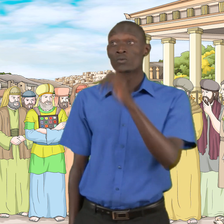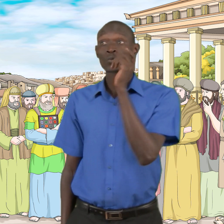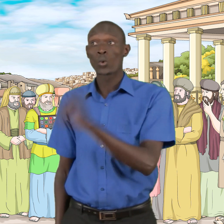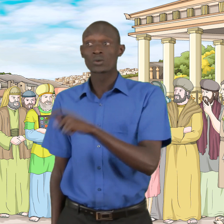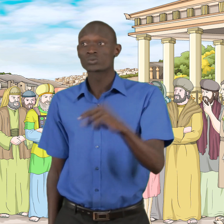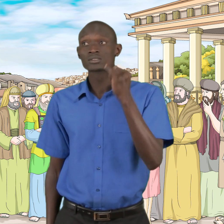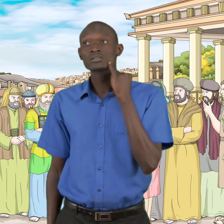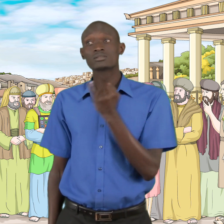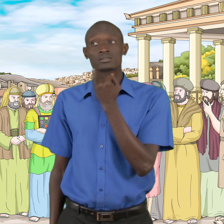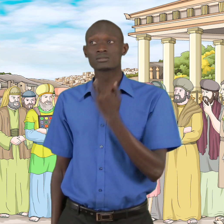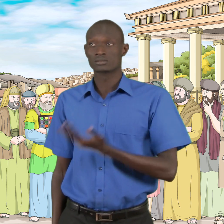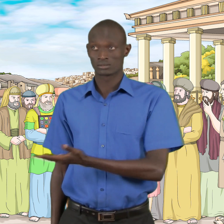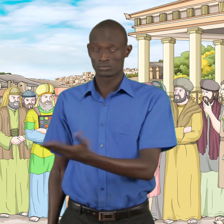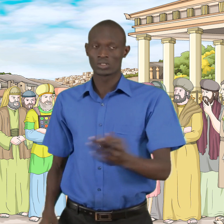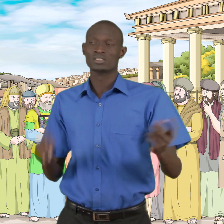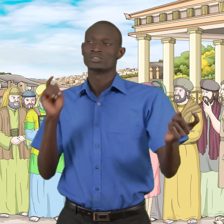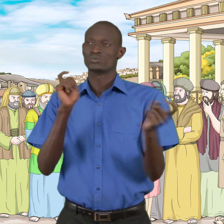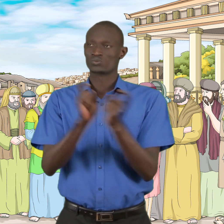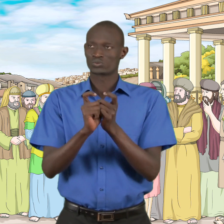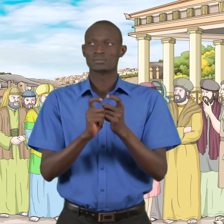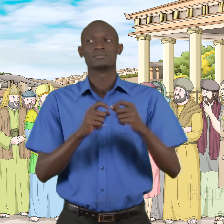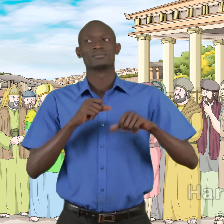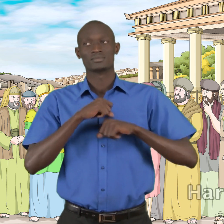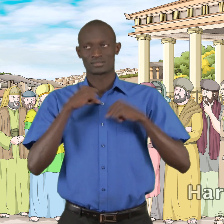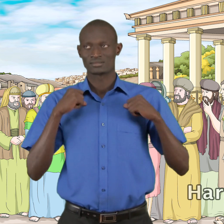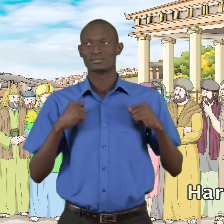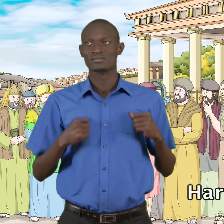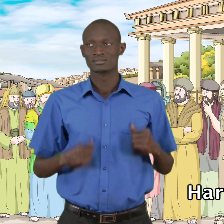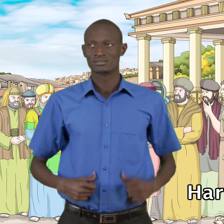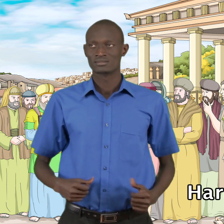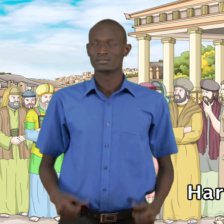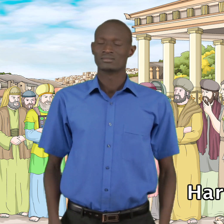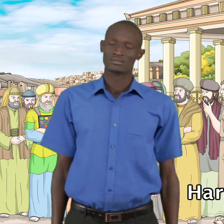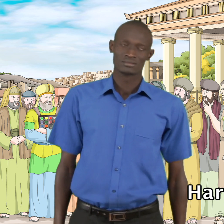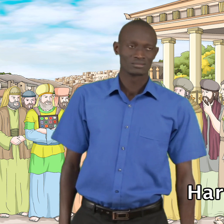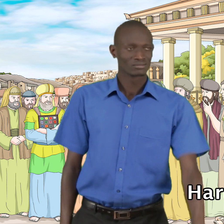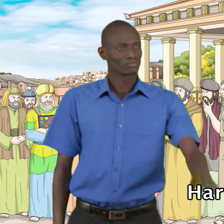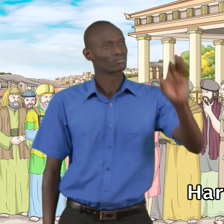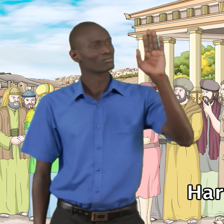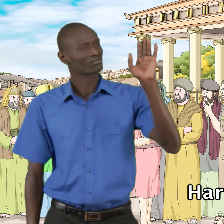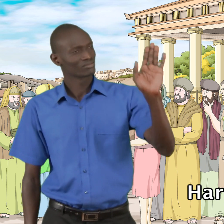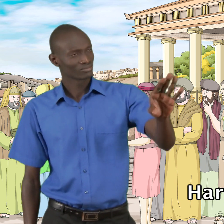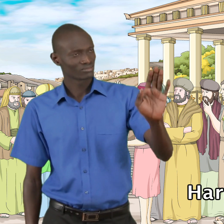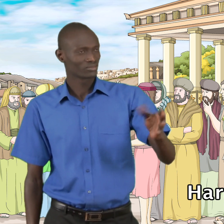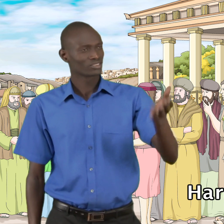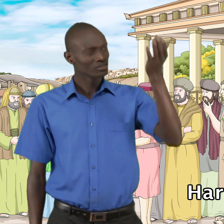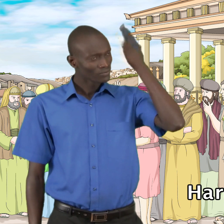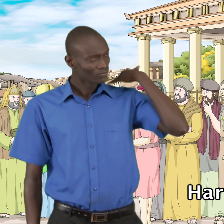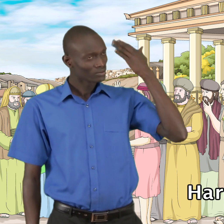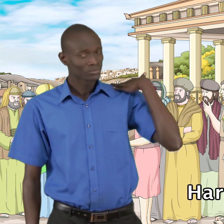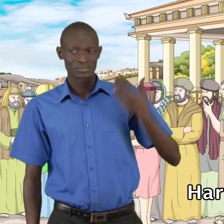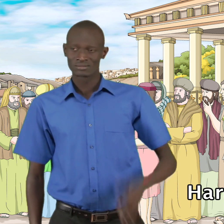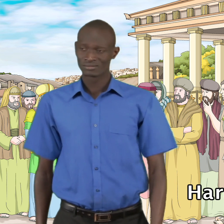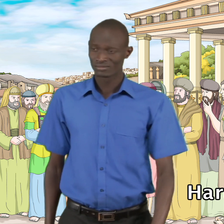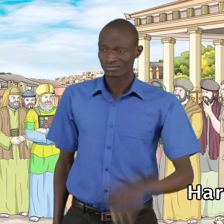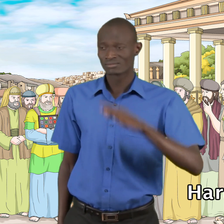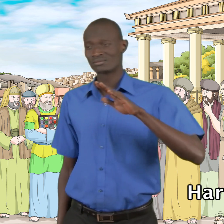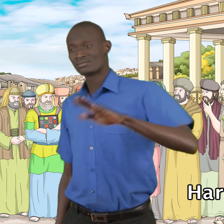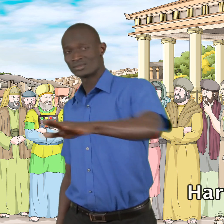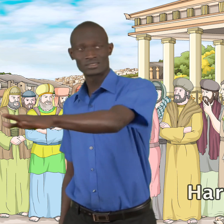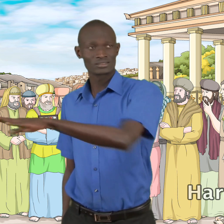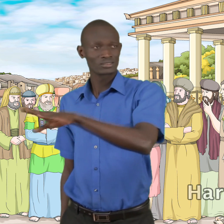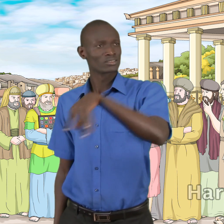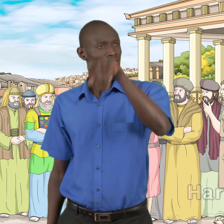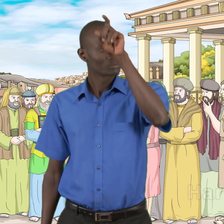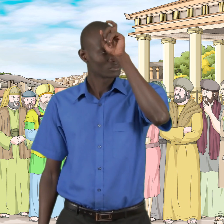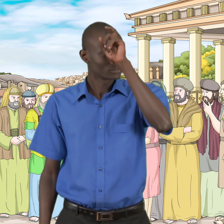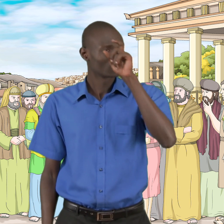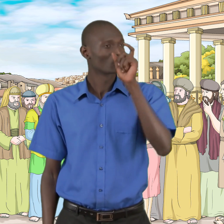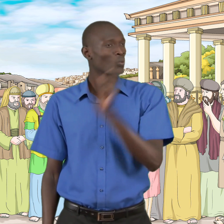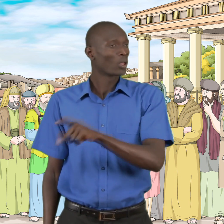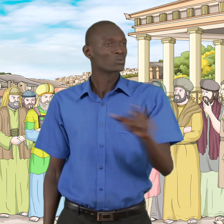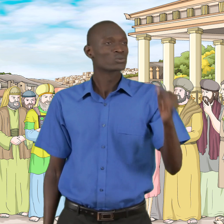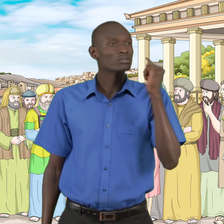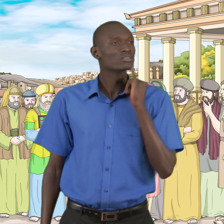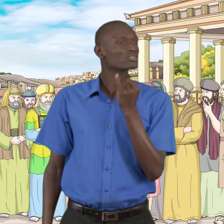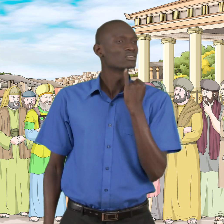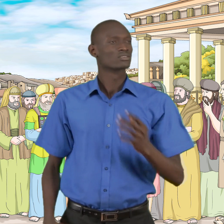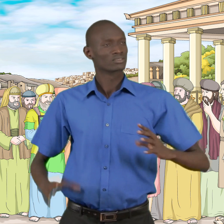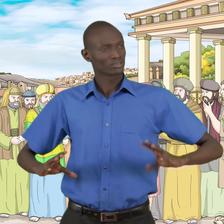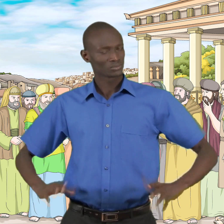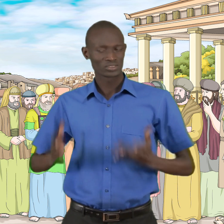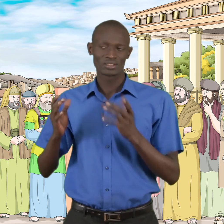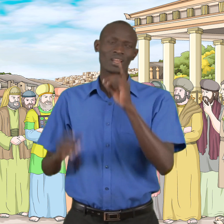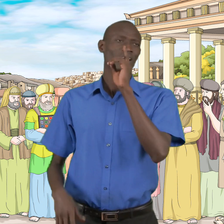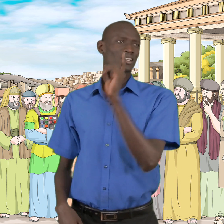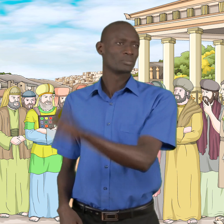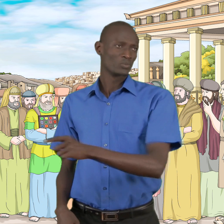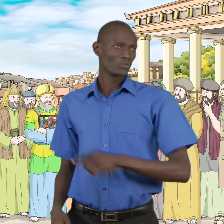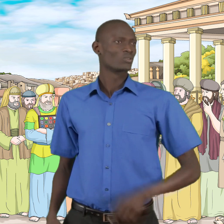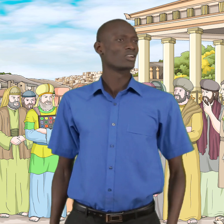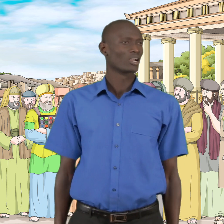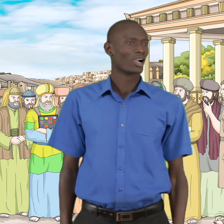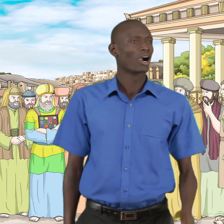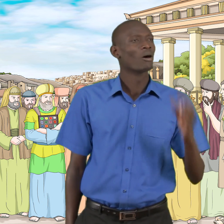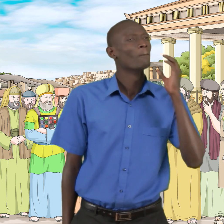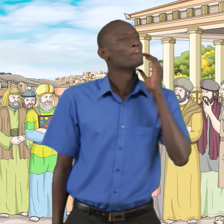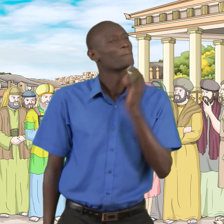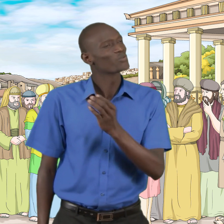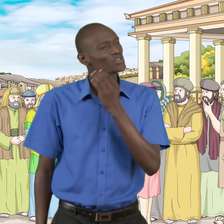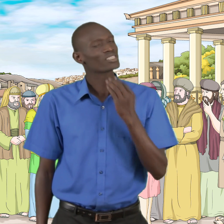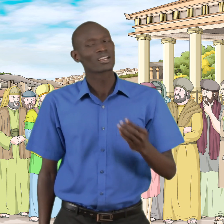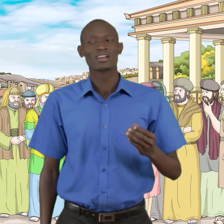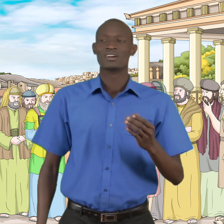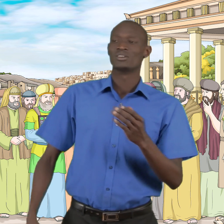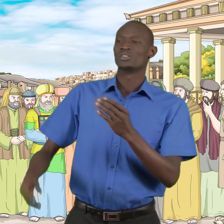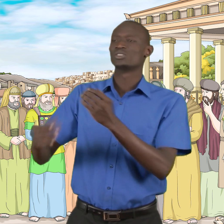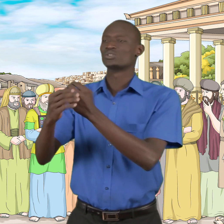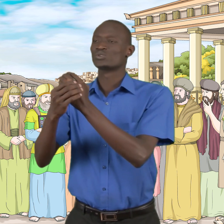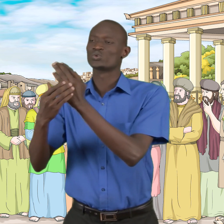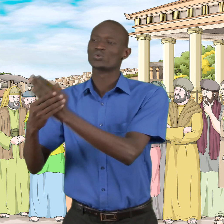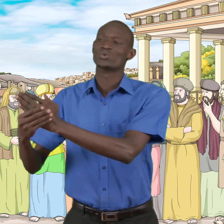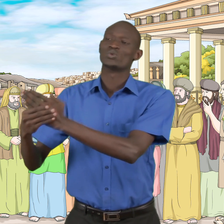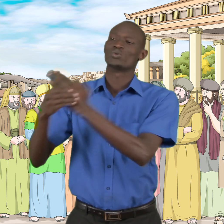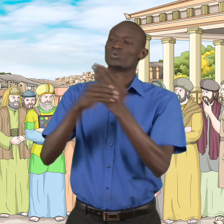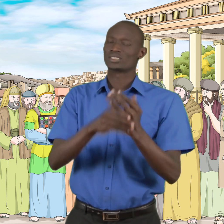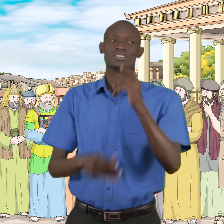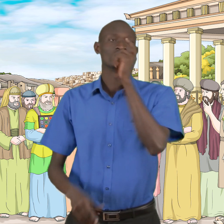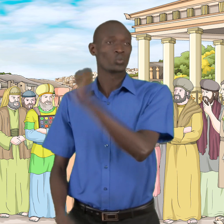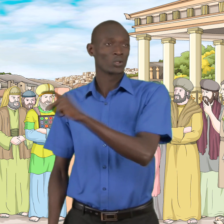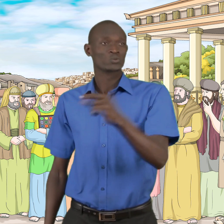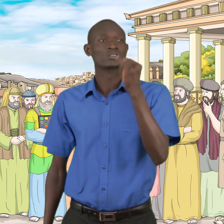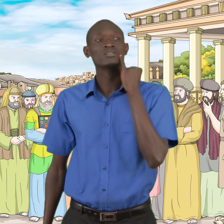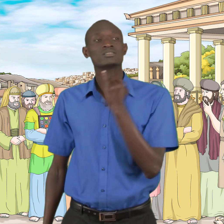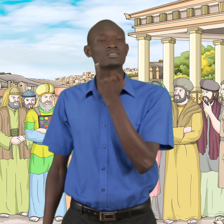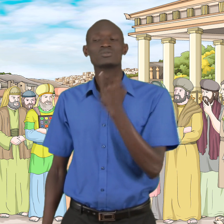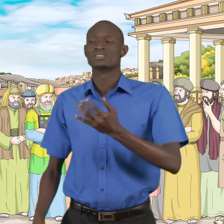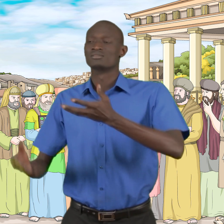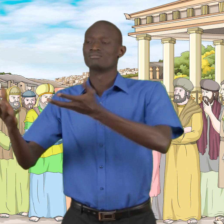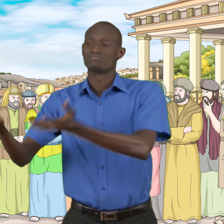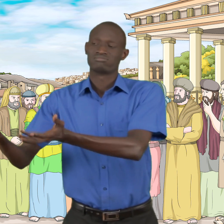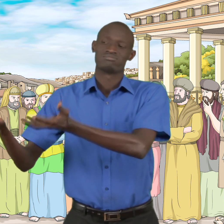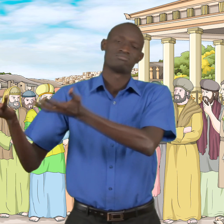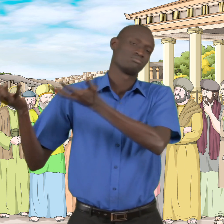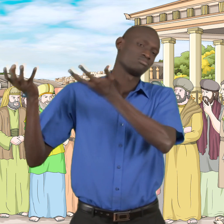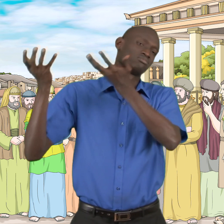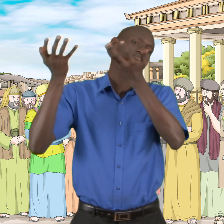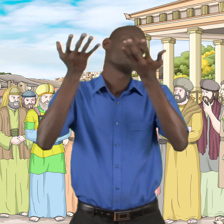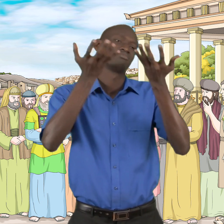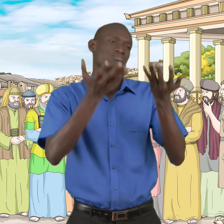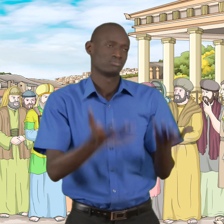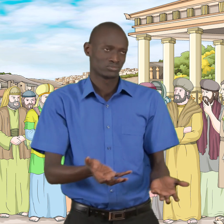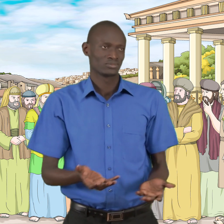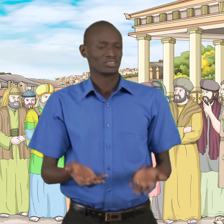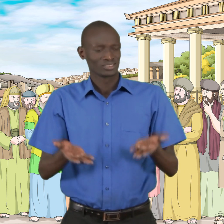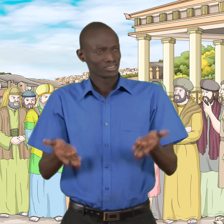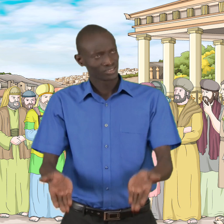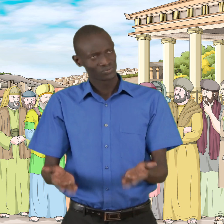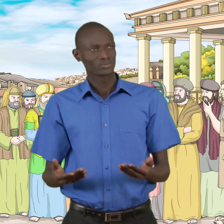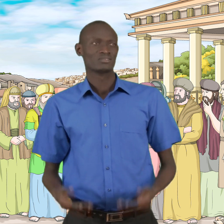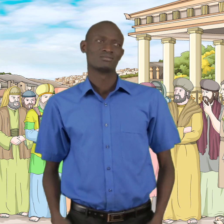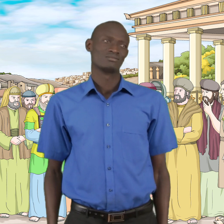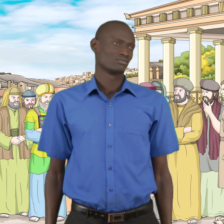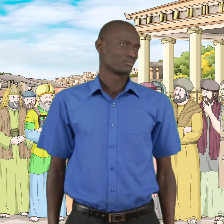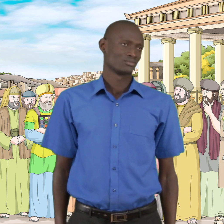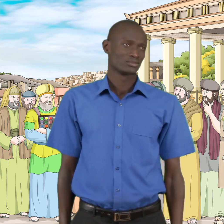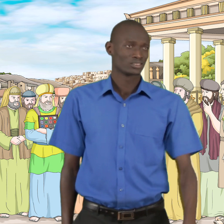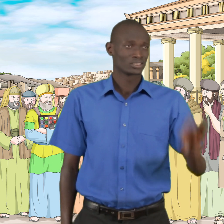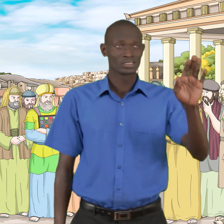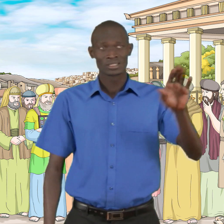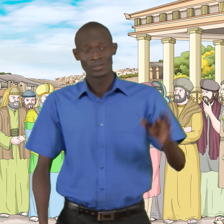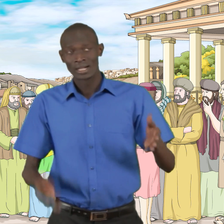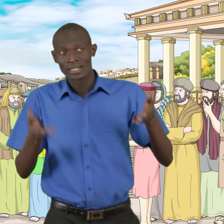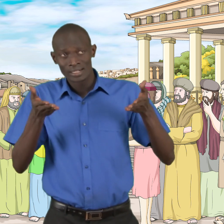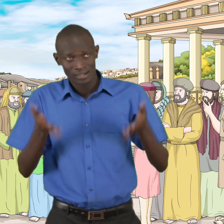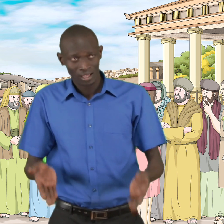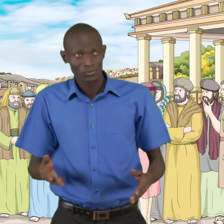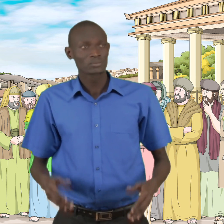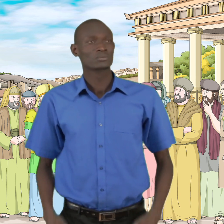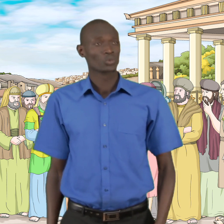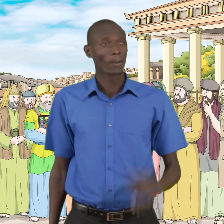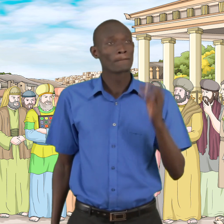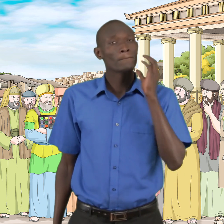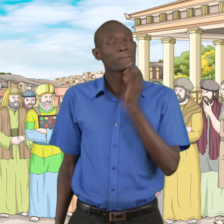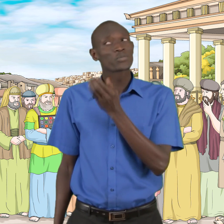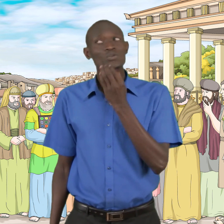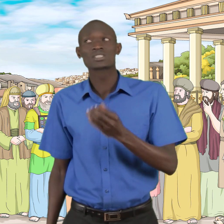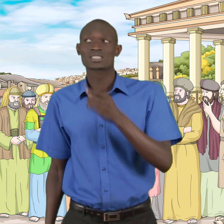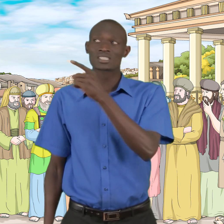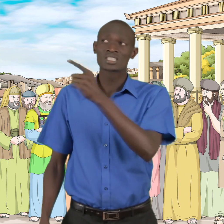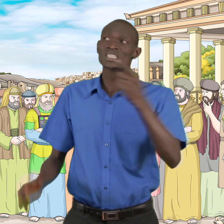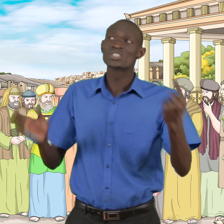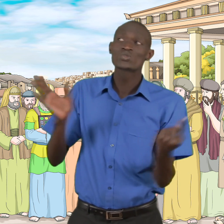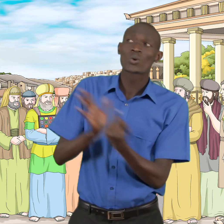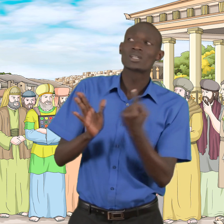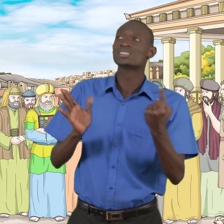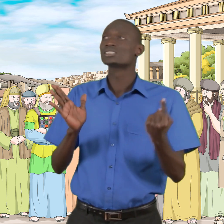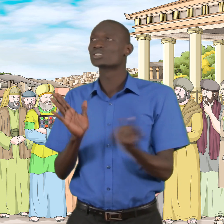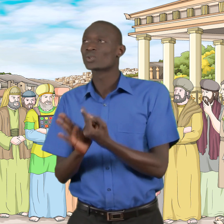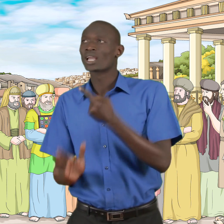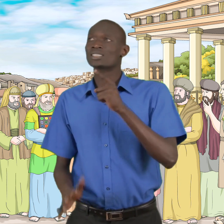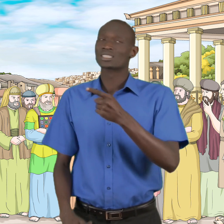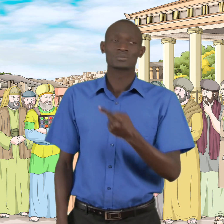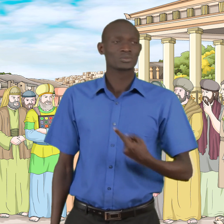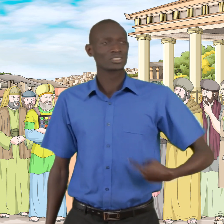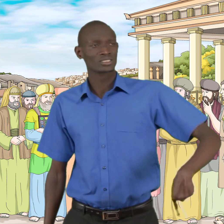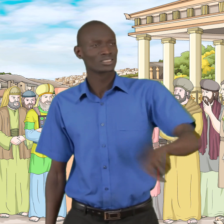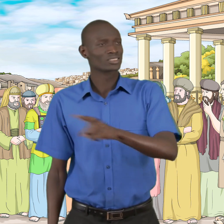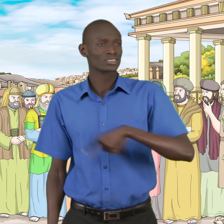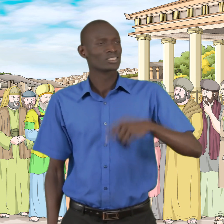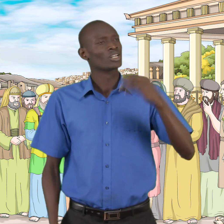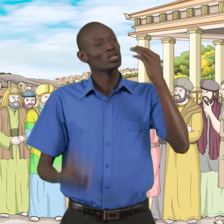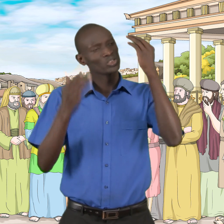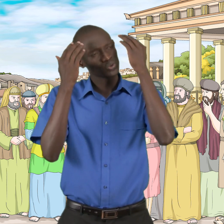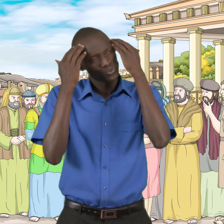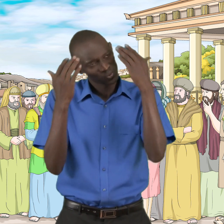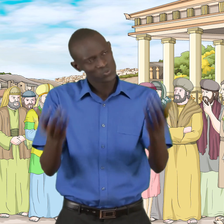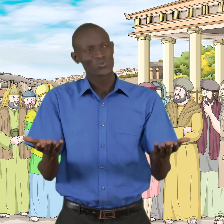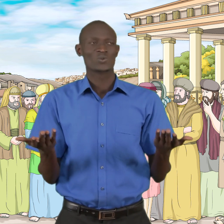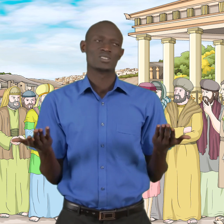They said to Aaron, ‘Make us gods who will go before us!